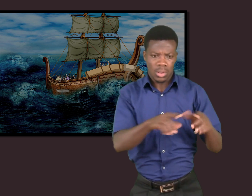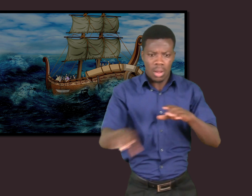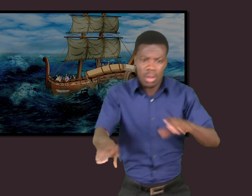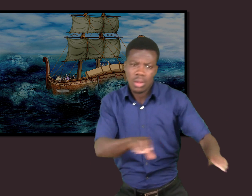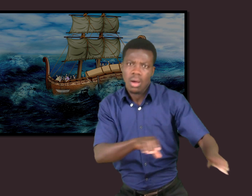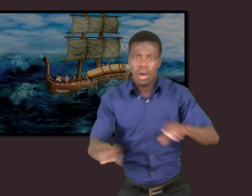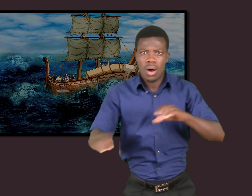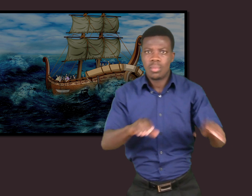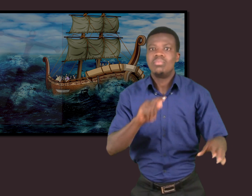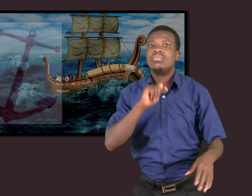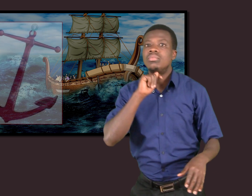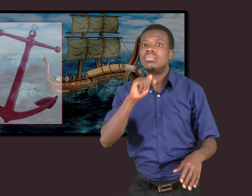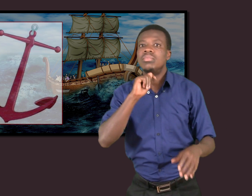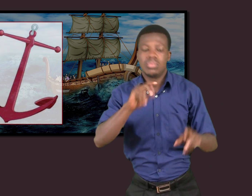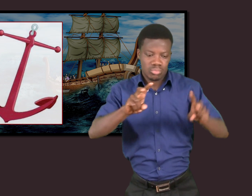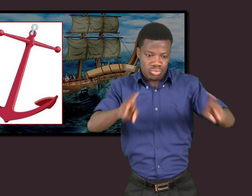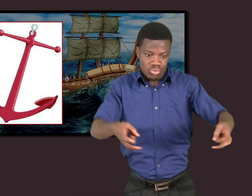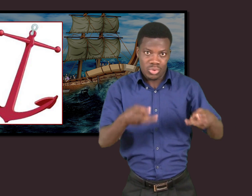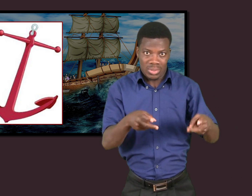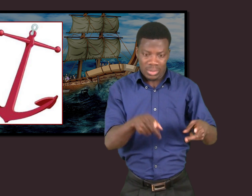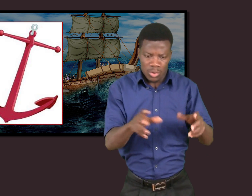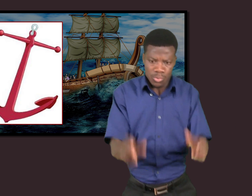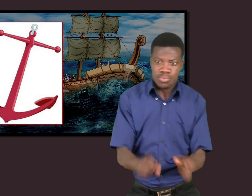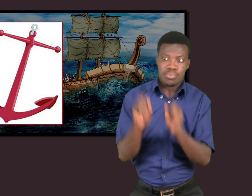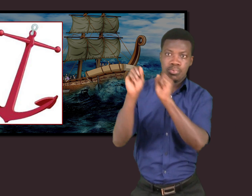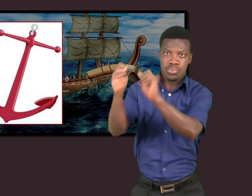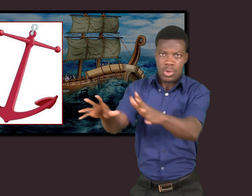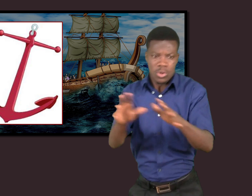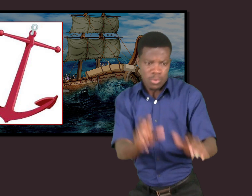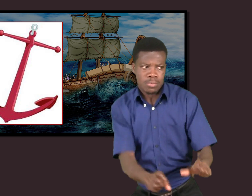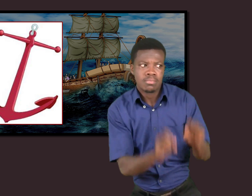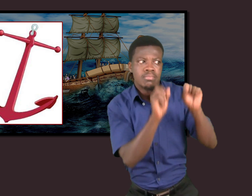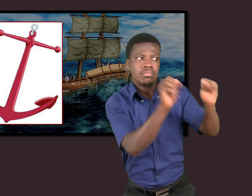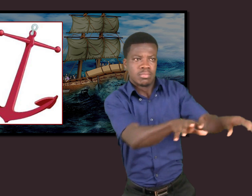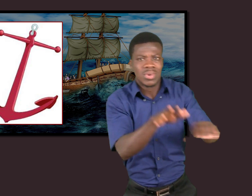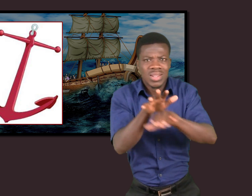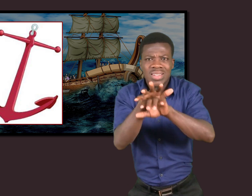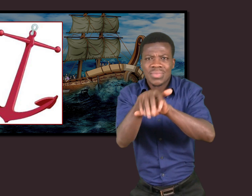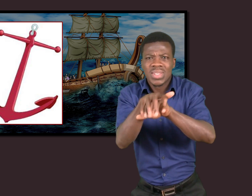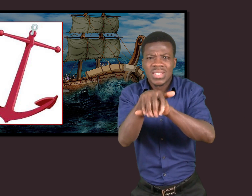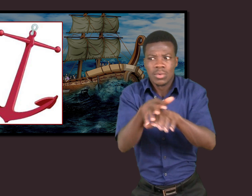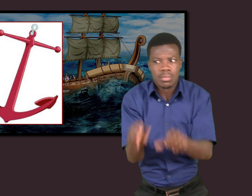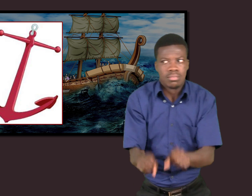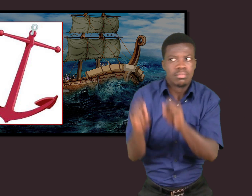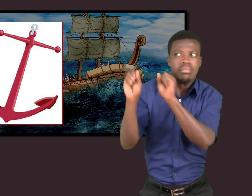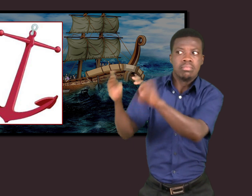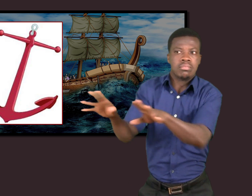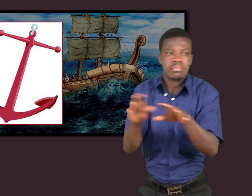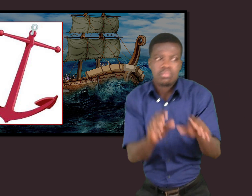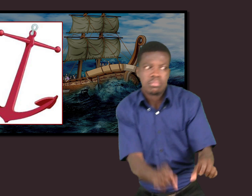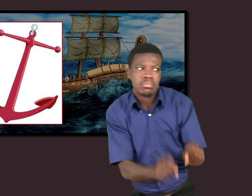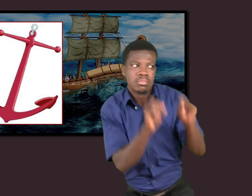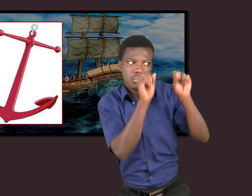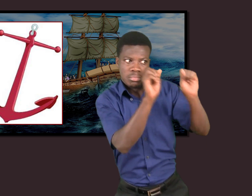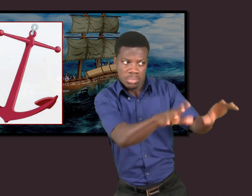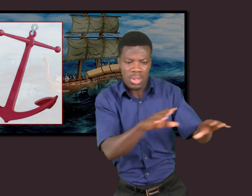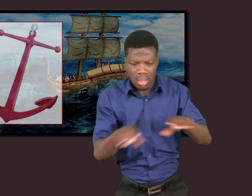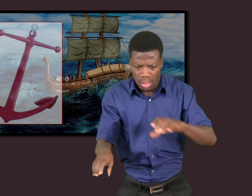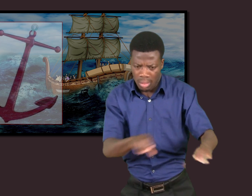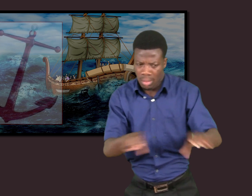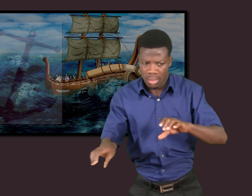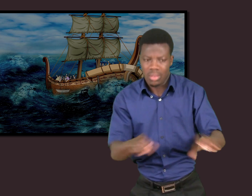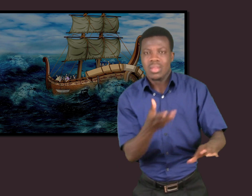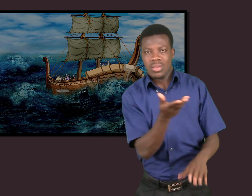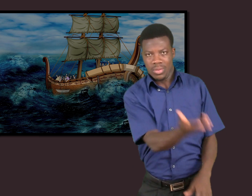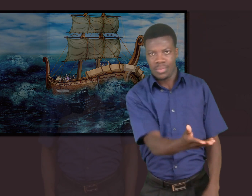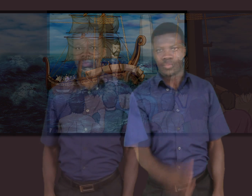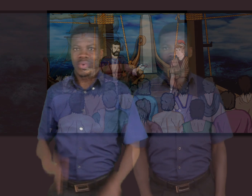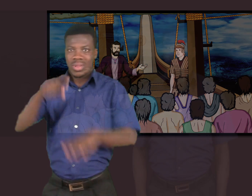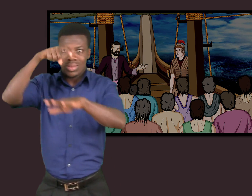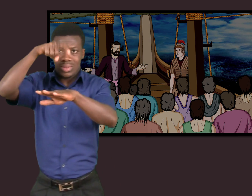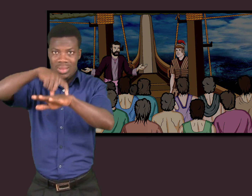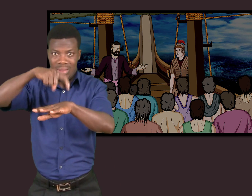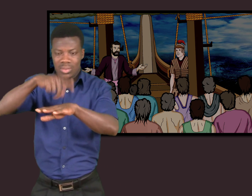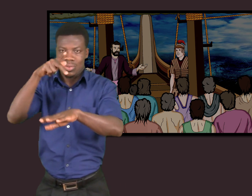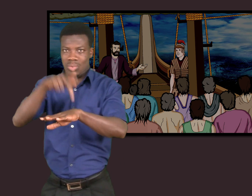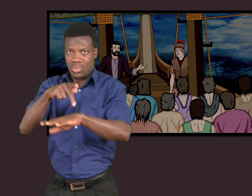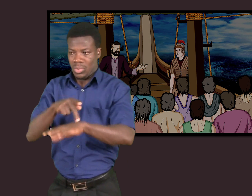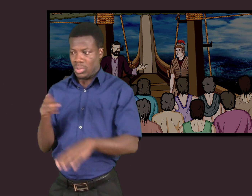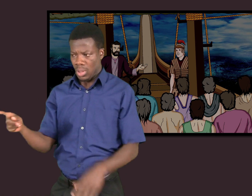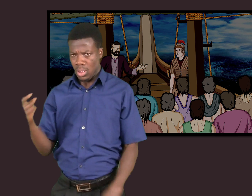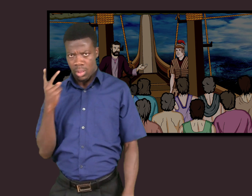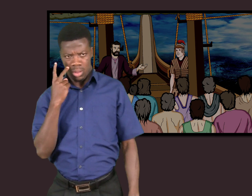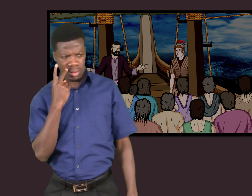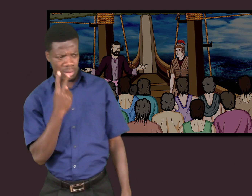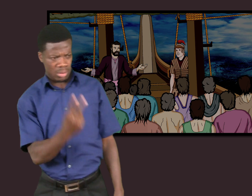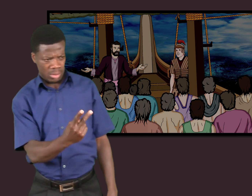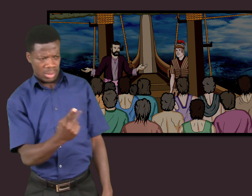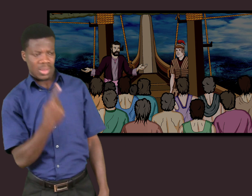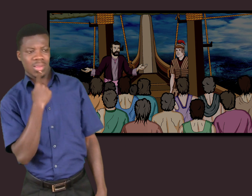Pretending to lower anchors from the bow, they let the lifeboat down into the sea.